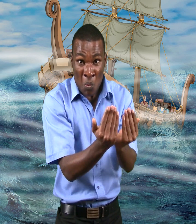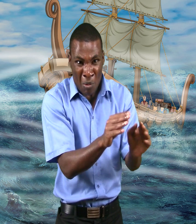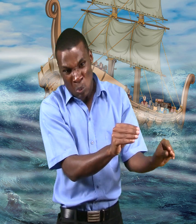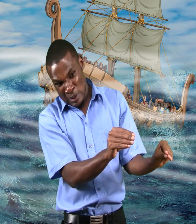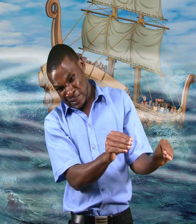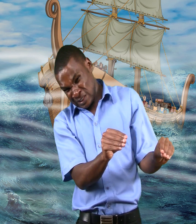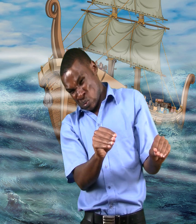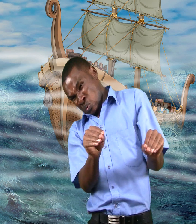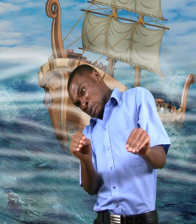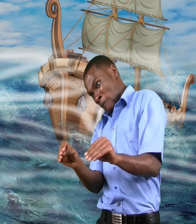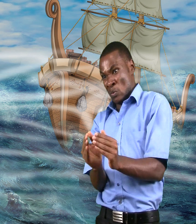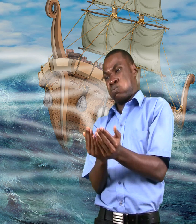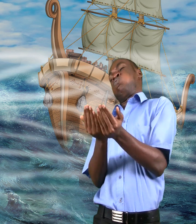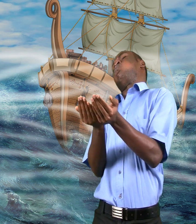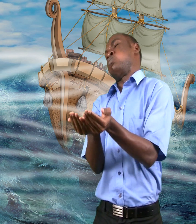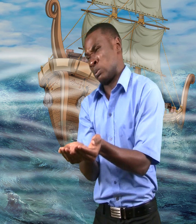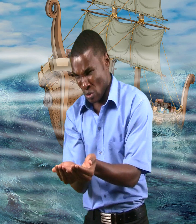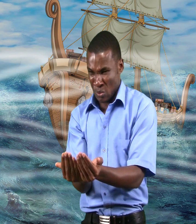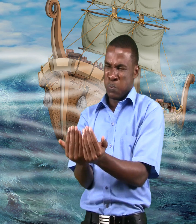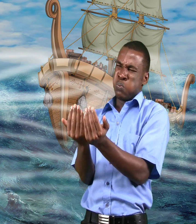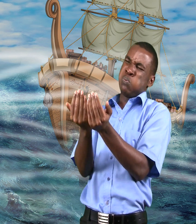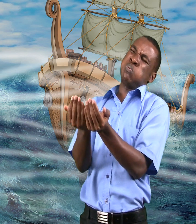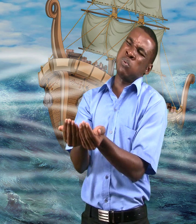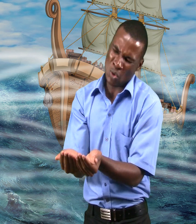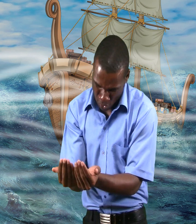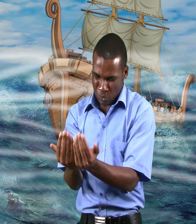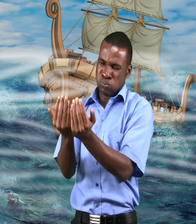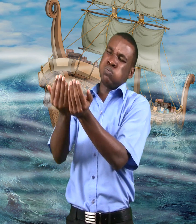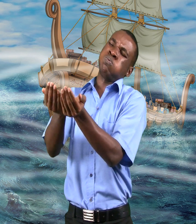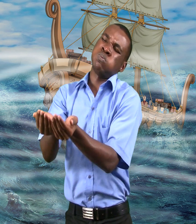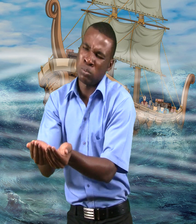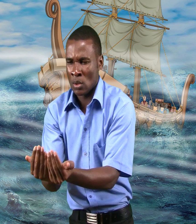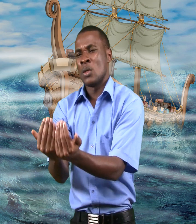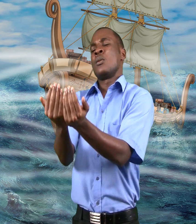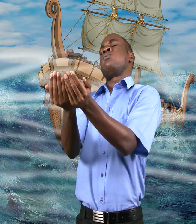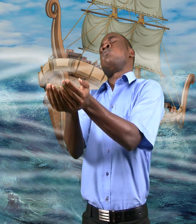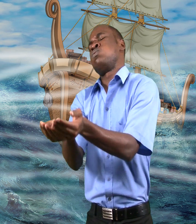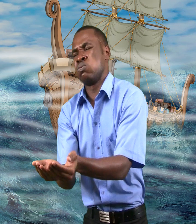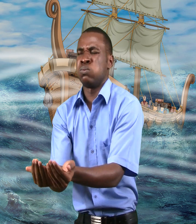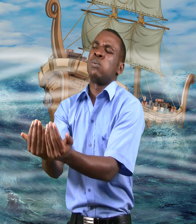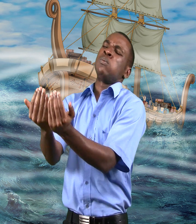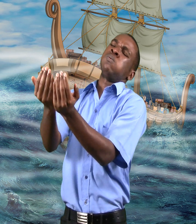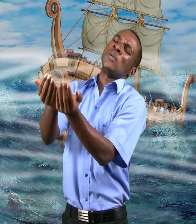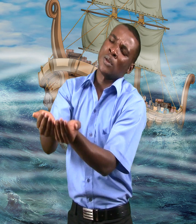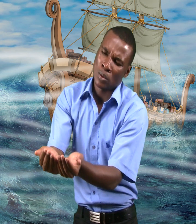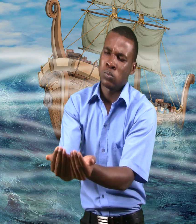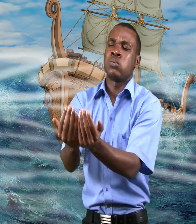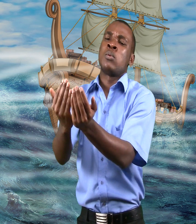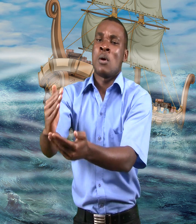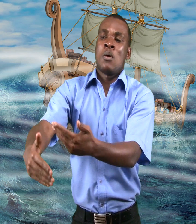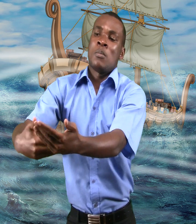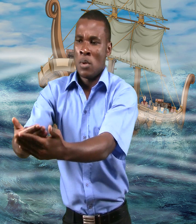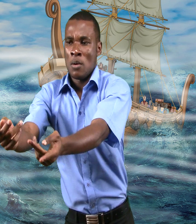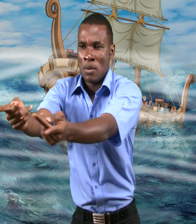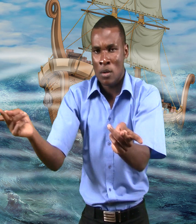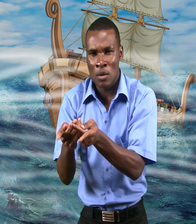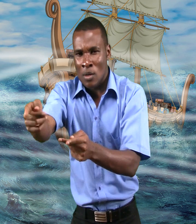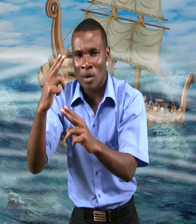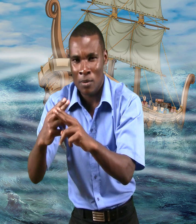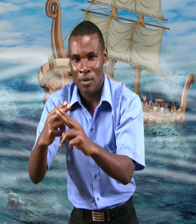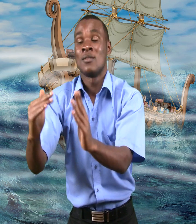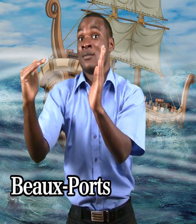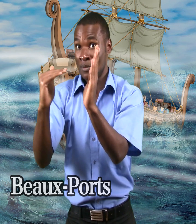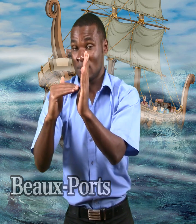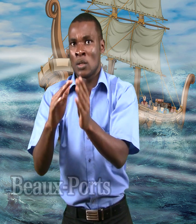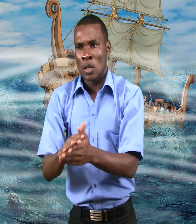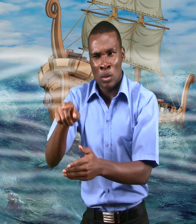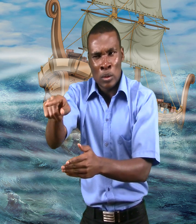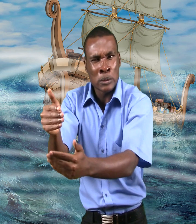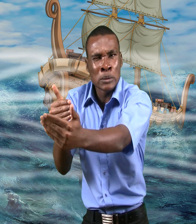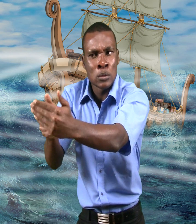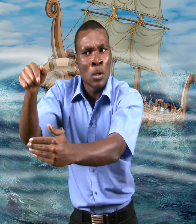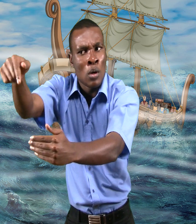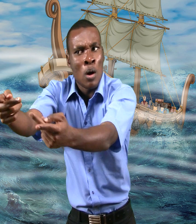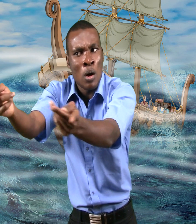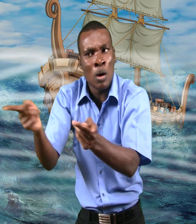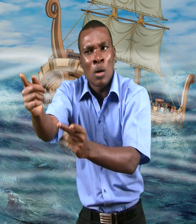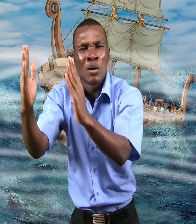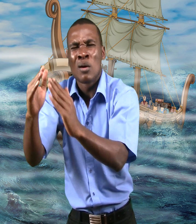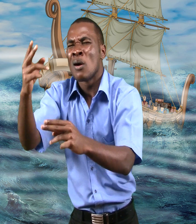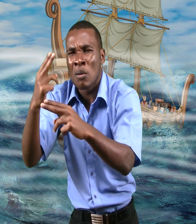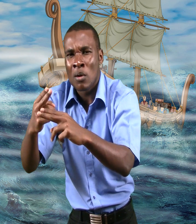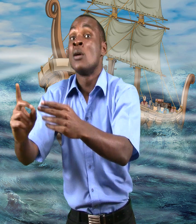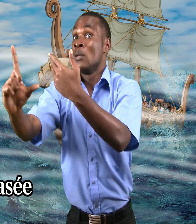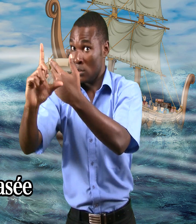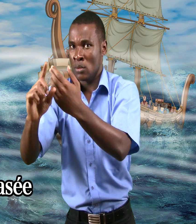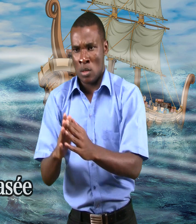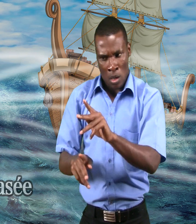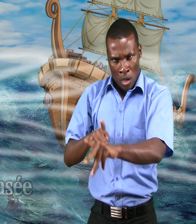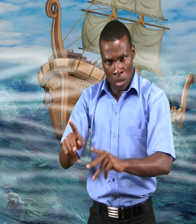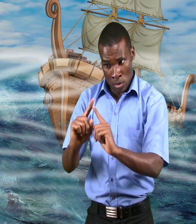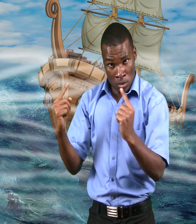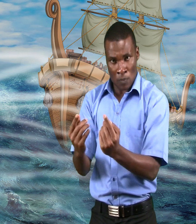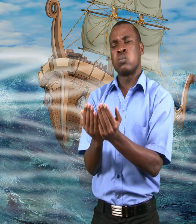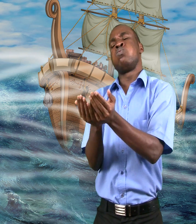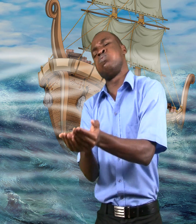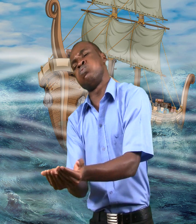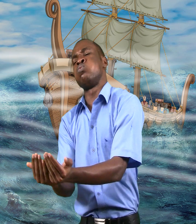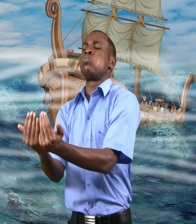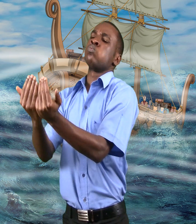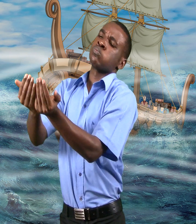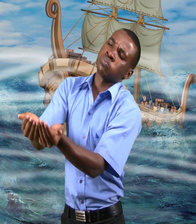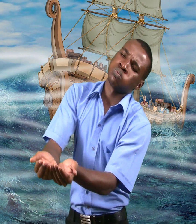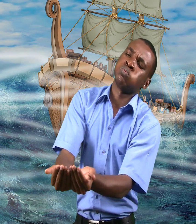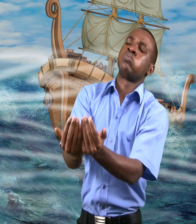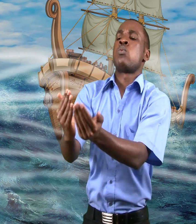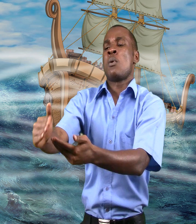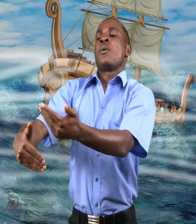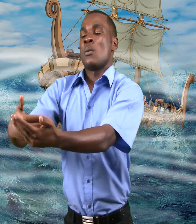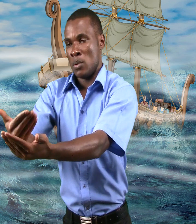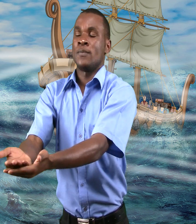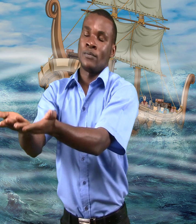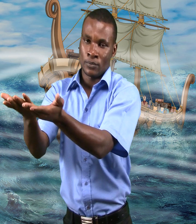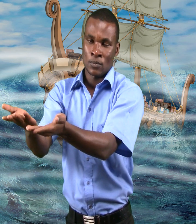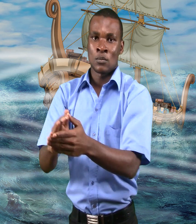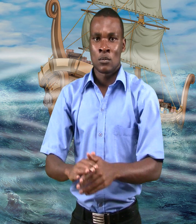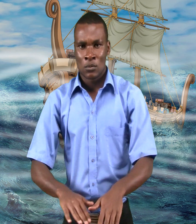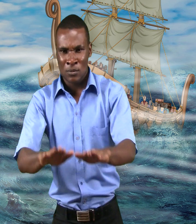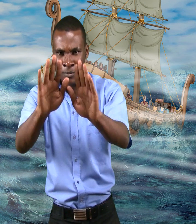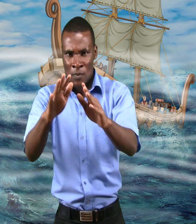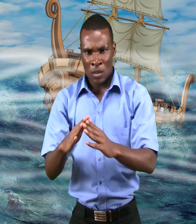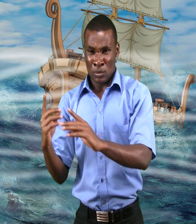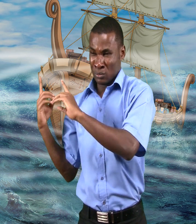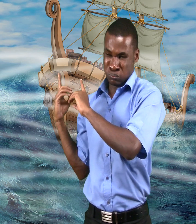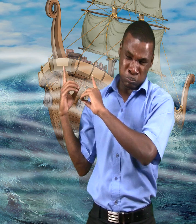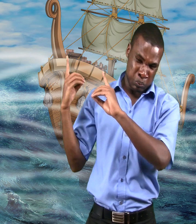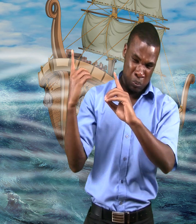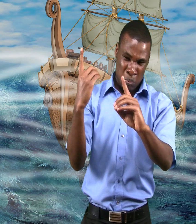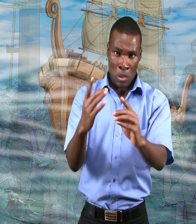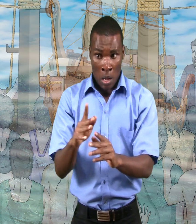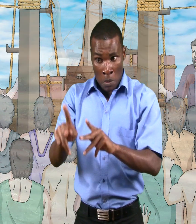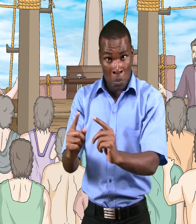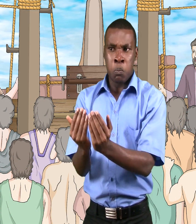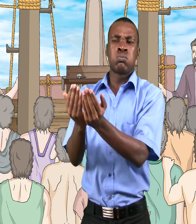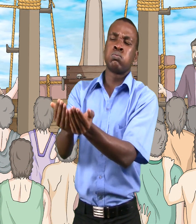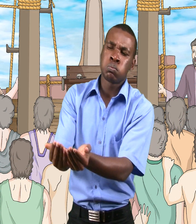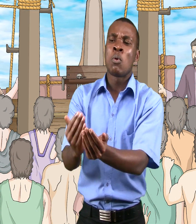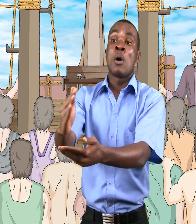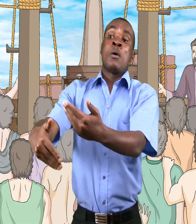By now much time had passed, and the voyage had already become dangerous because it was after the Fast.